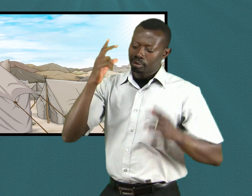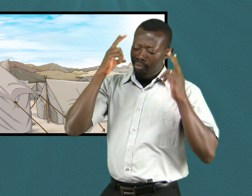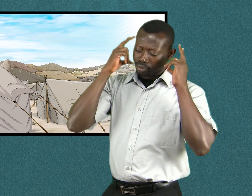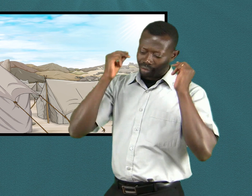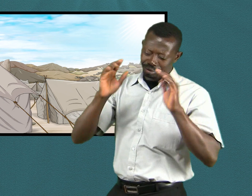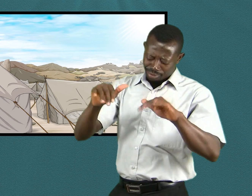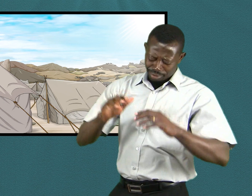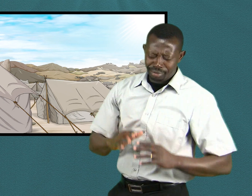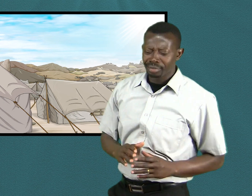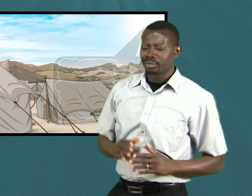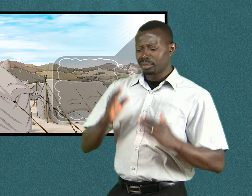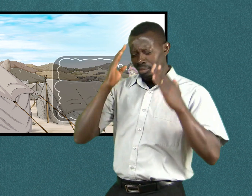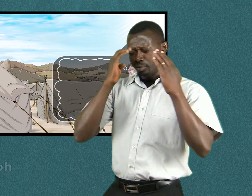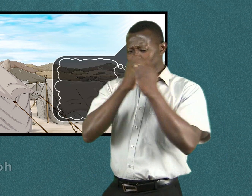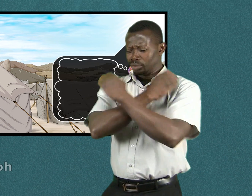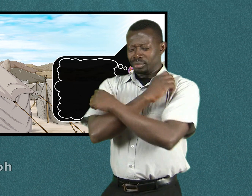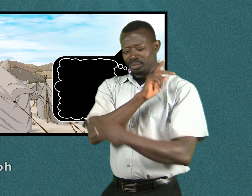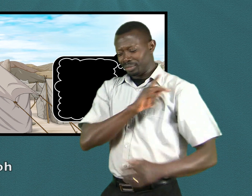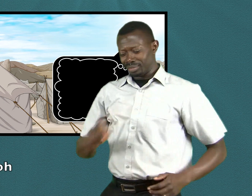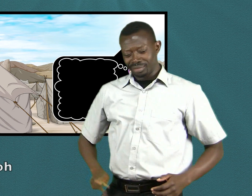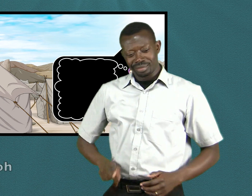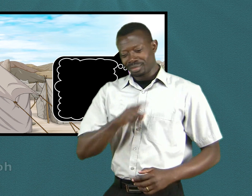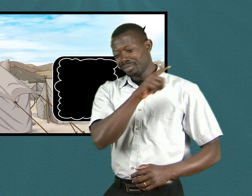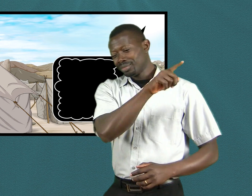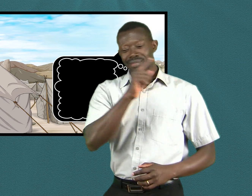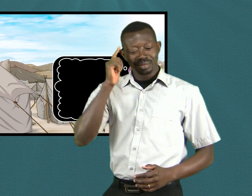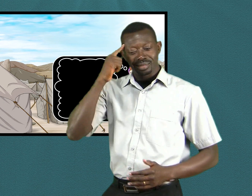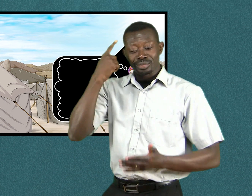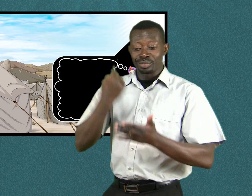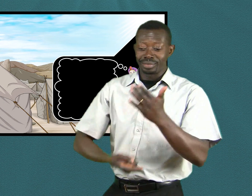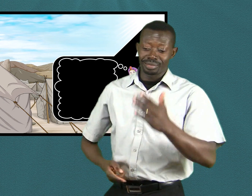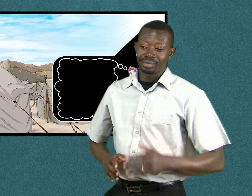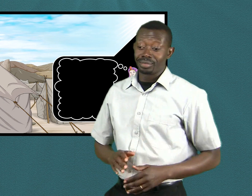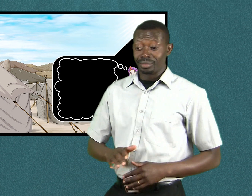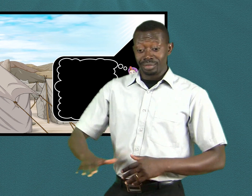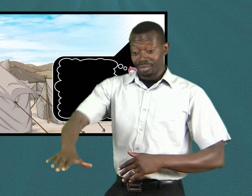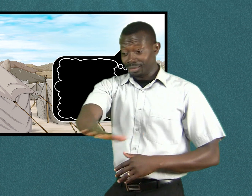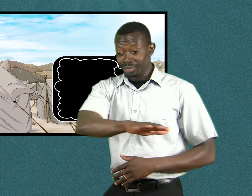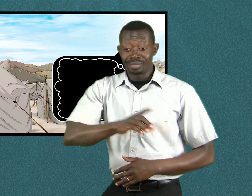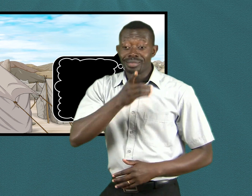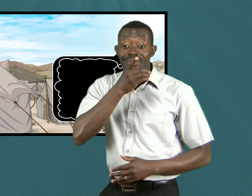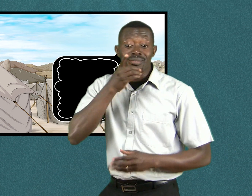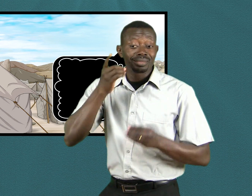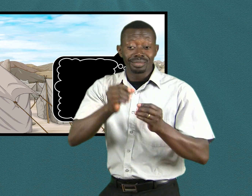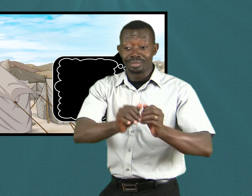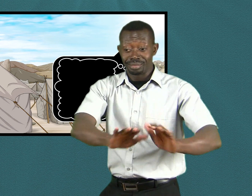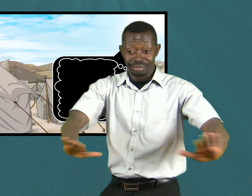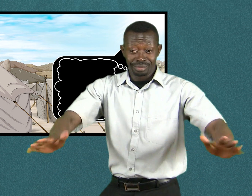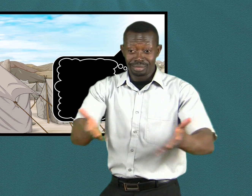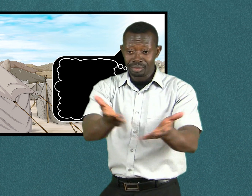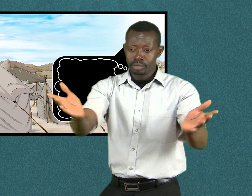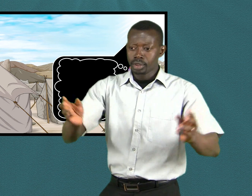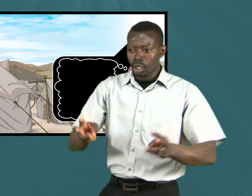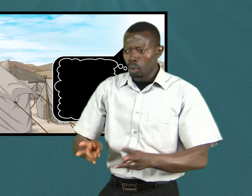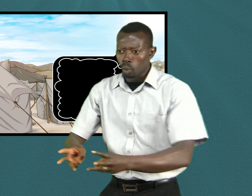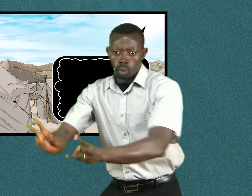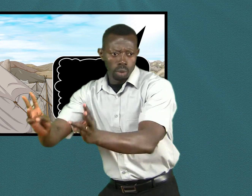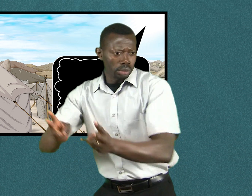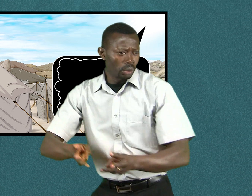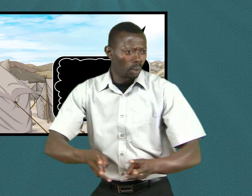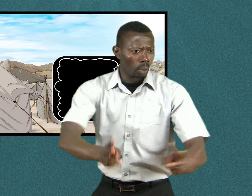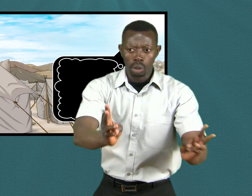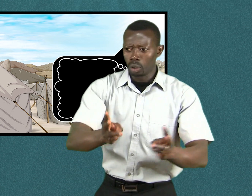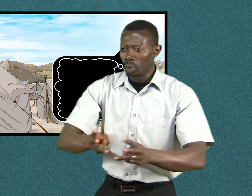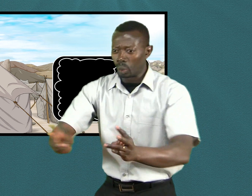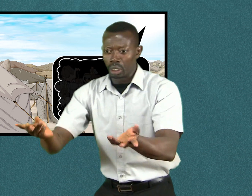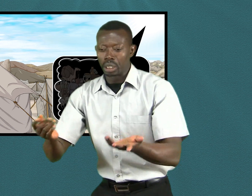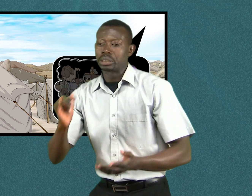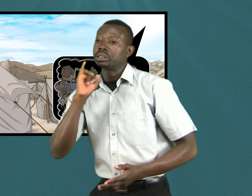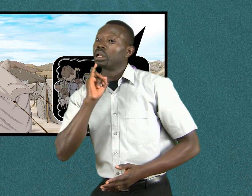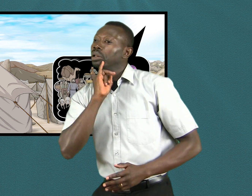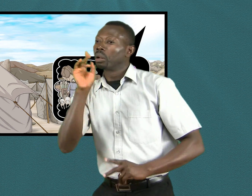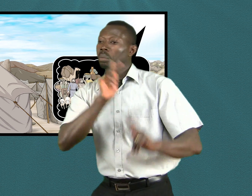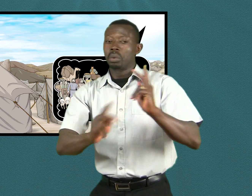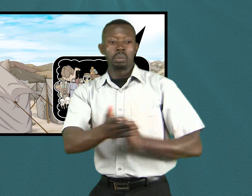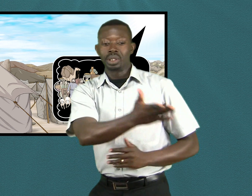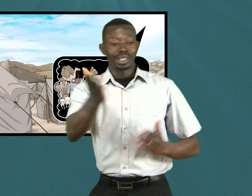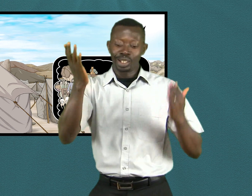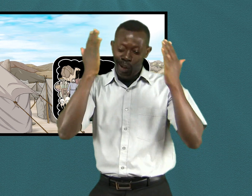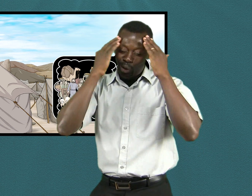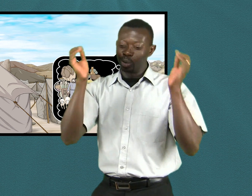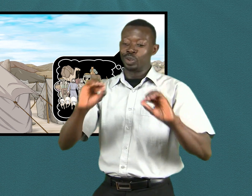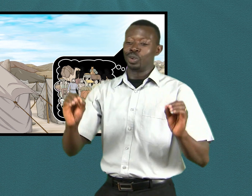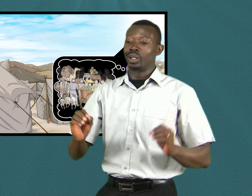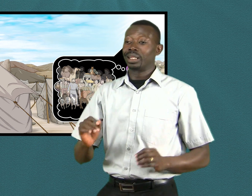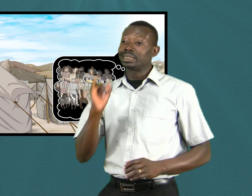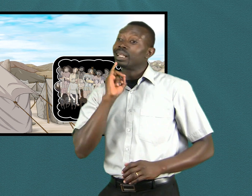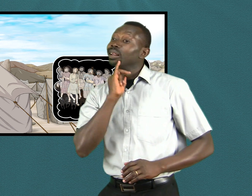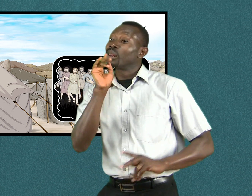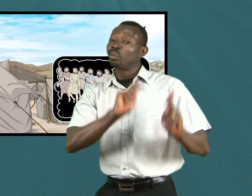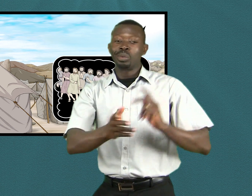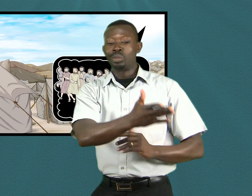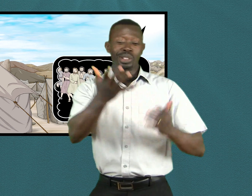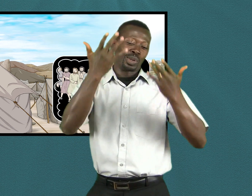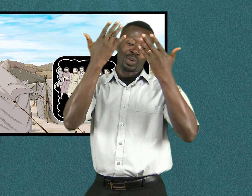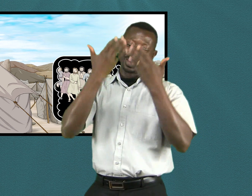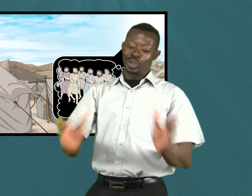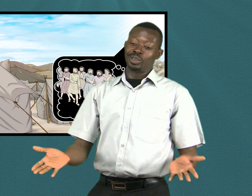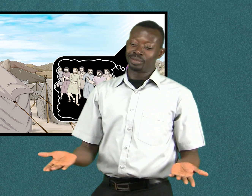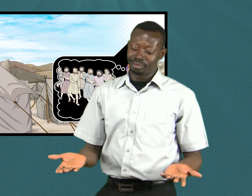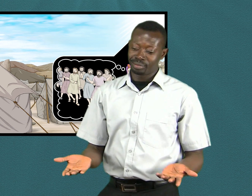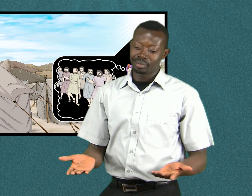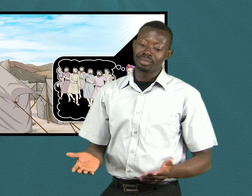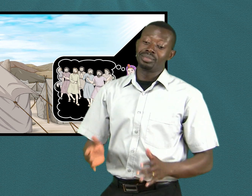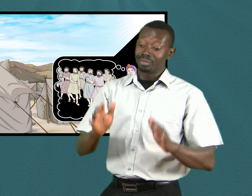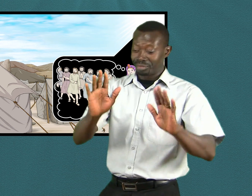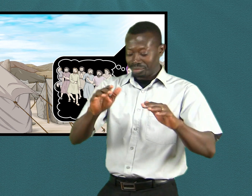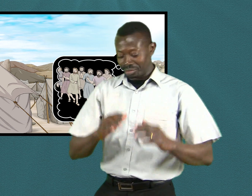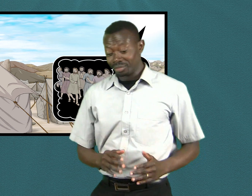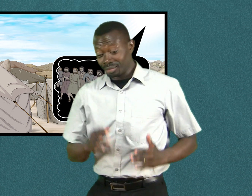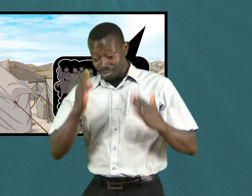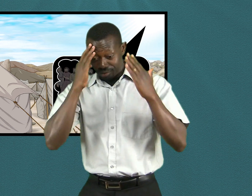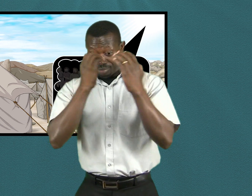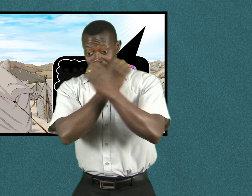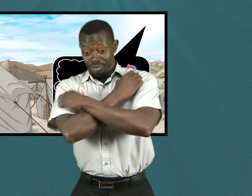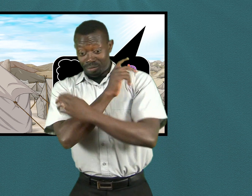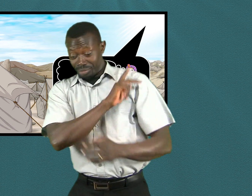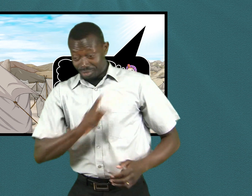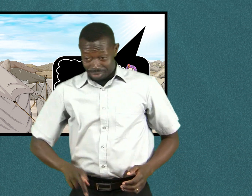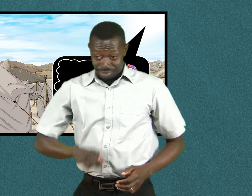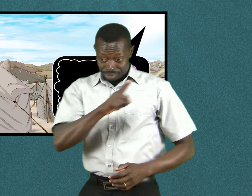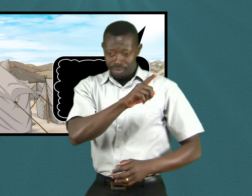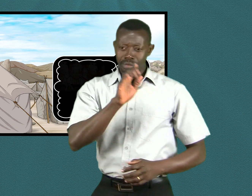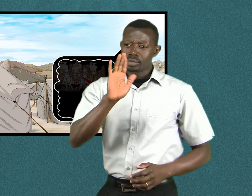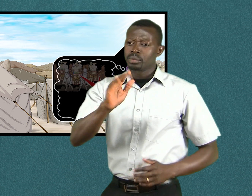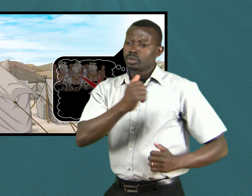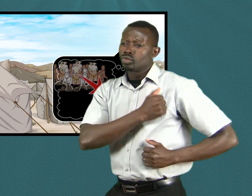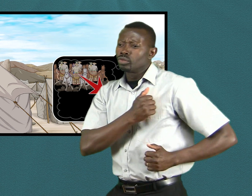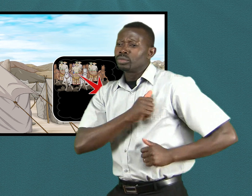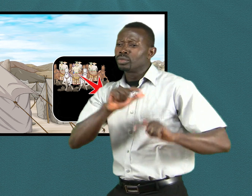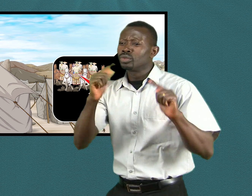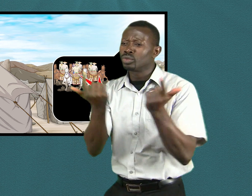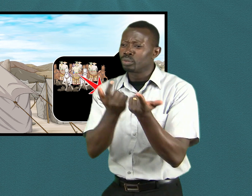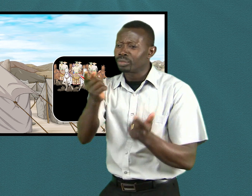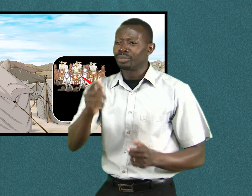For Pharaoh will say of the Israelites, ‘They are wandering the land in confusion; the wilderness has boxed them in.’